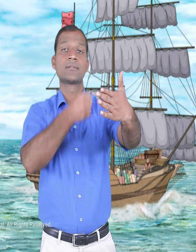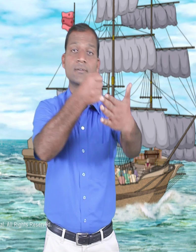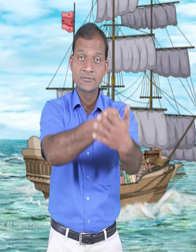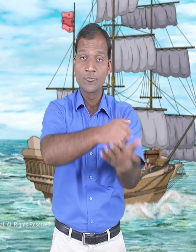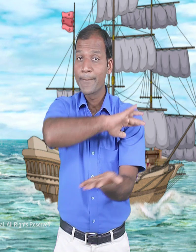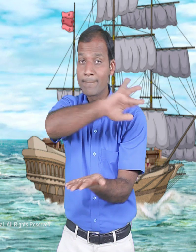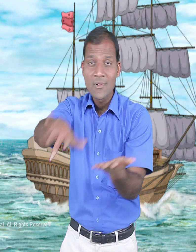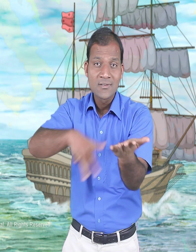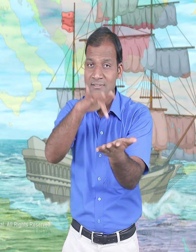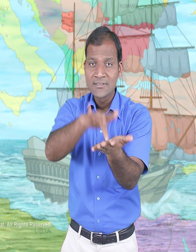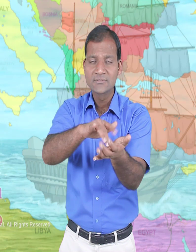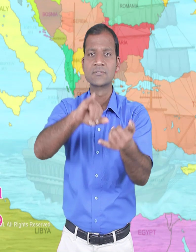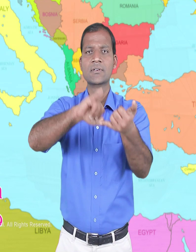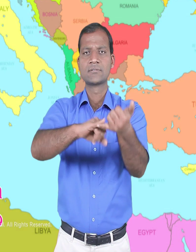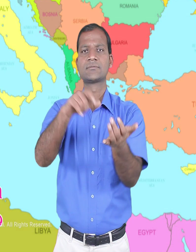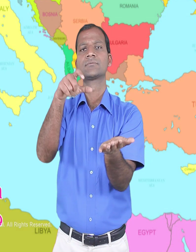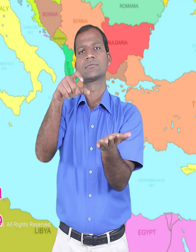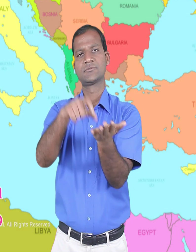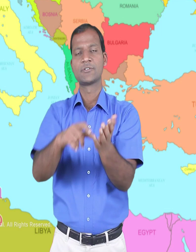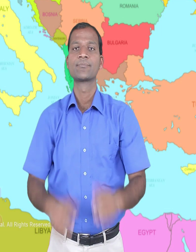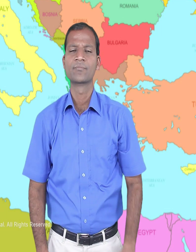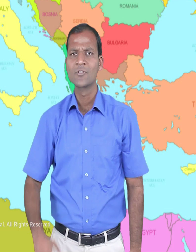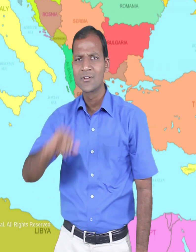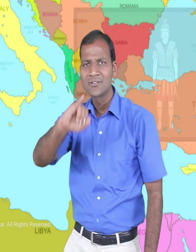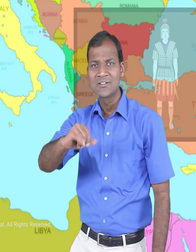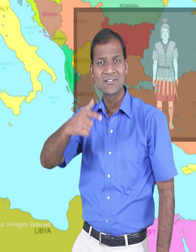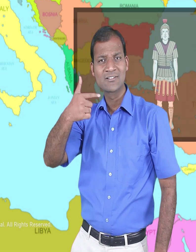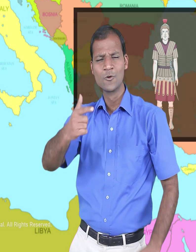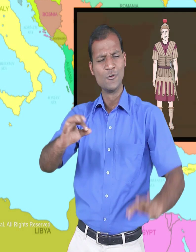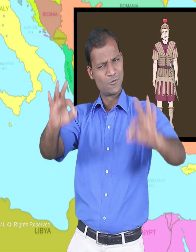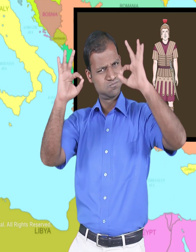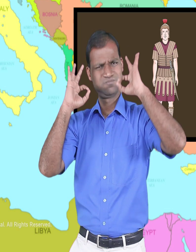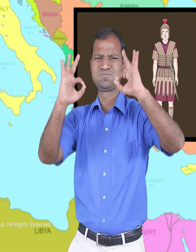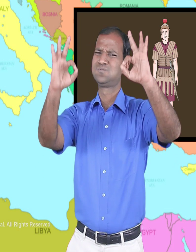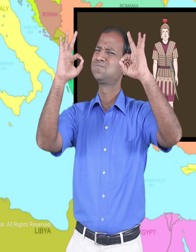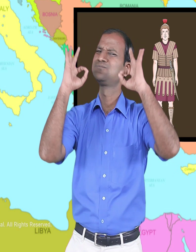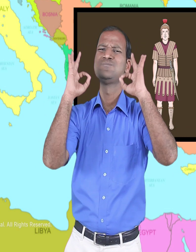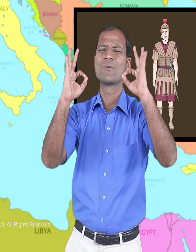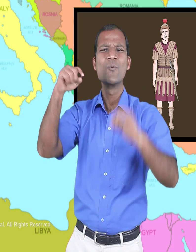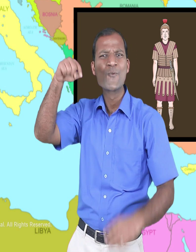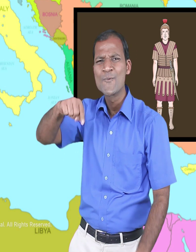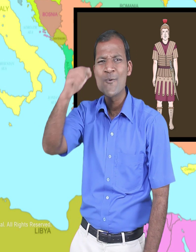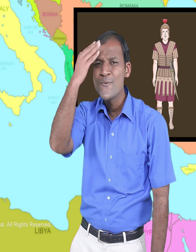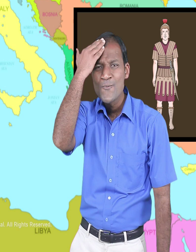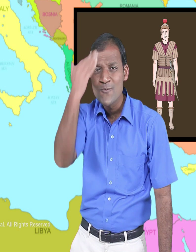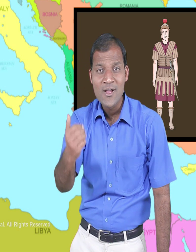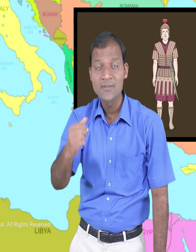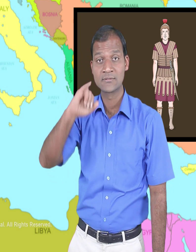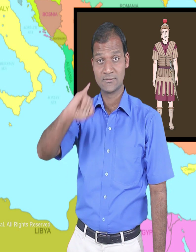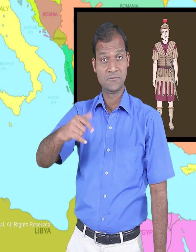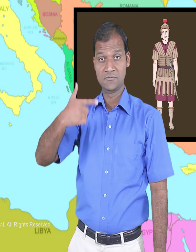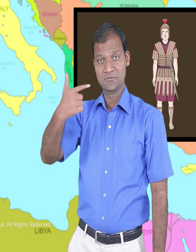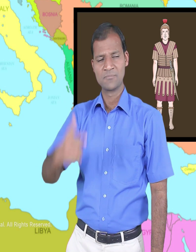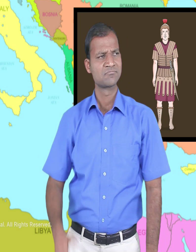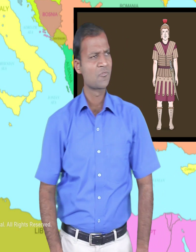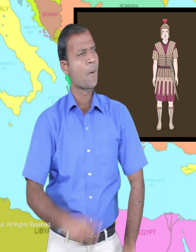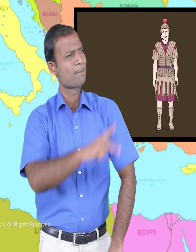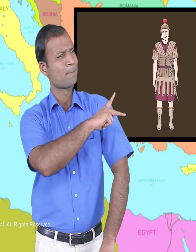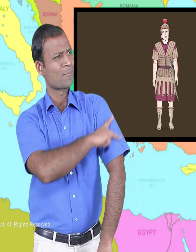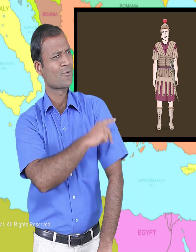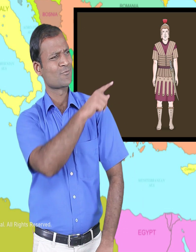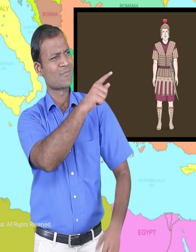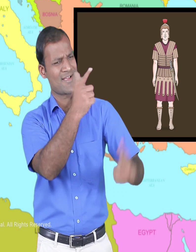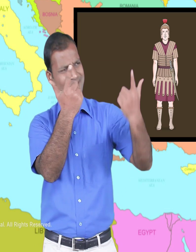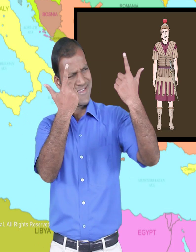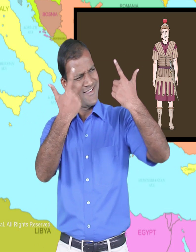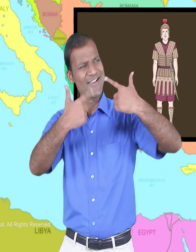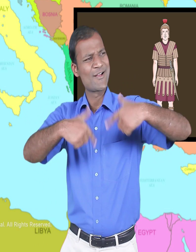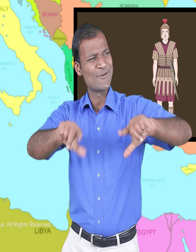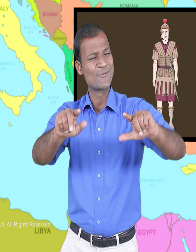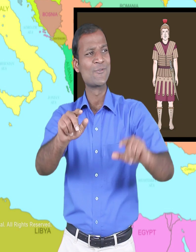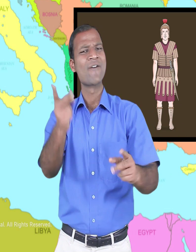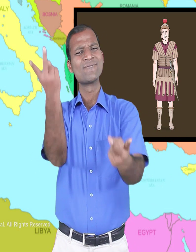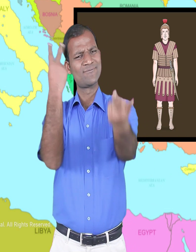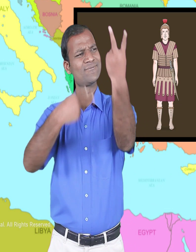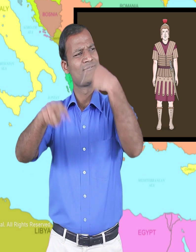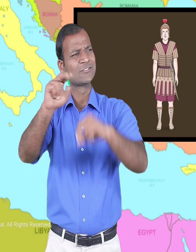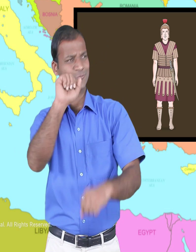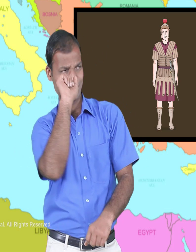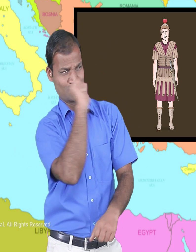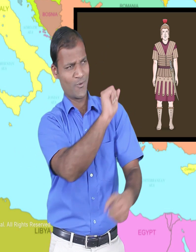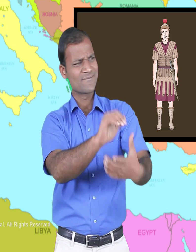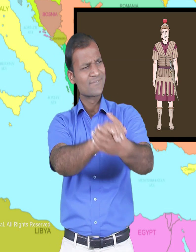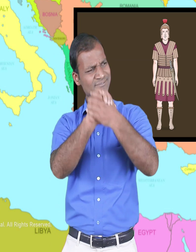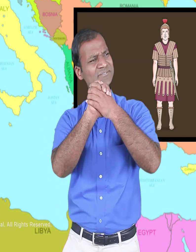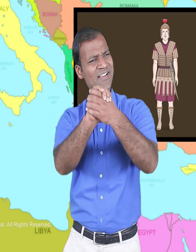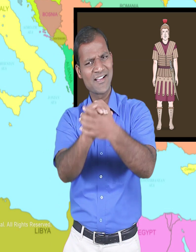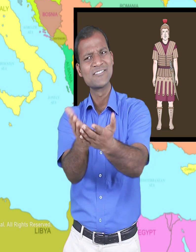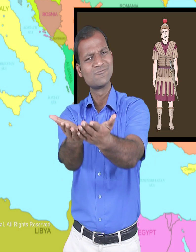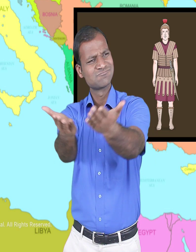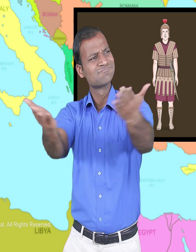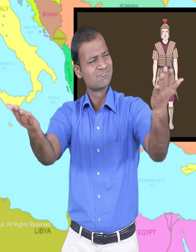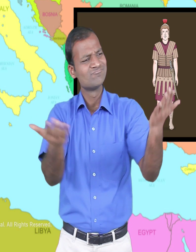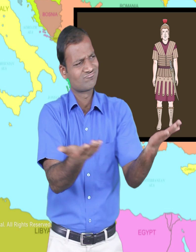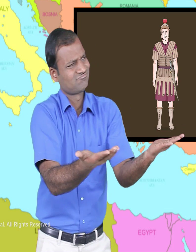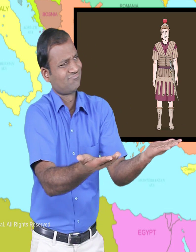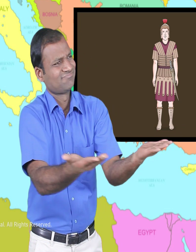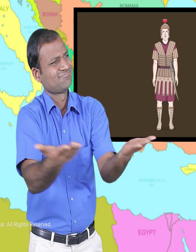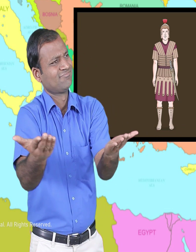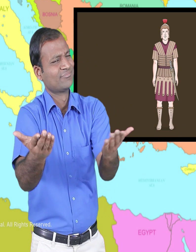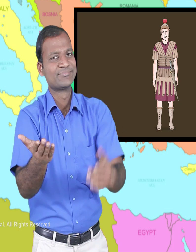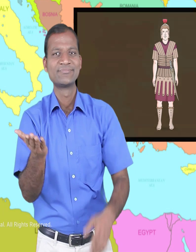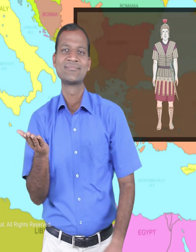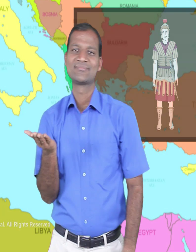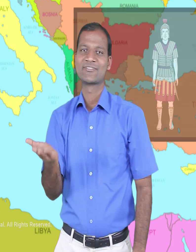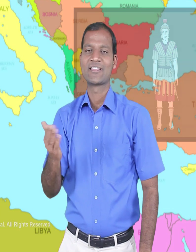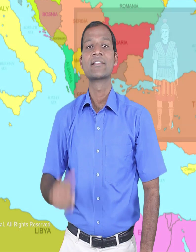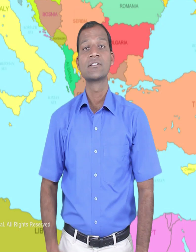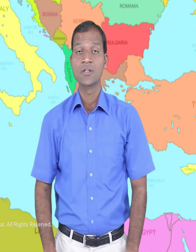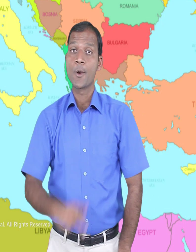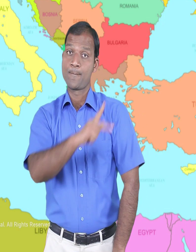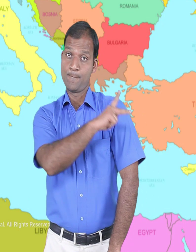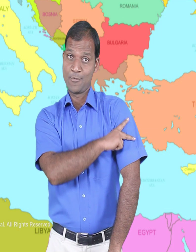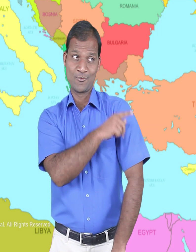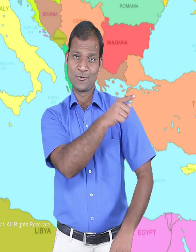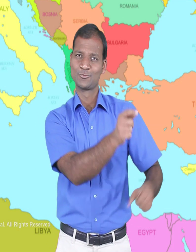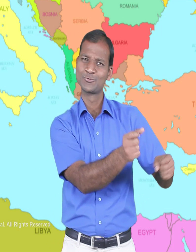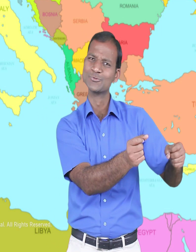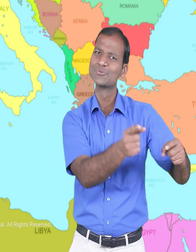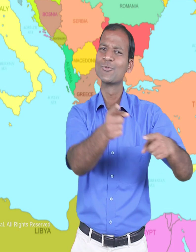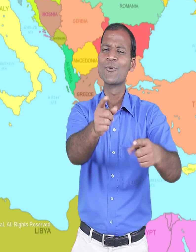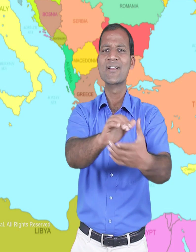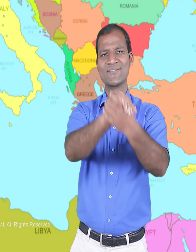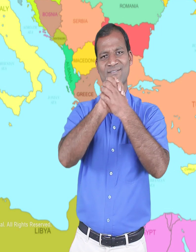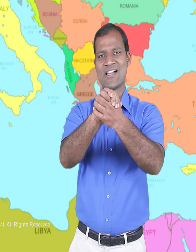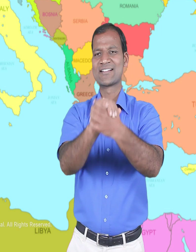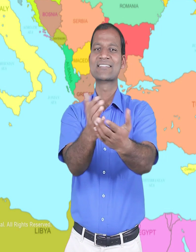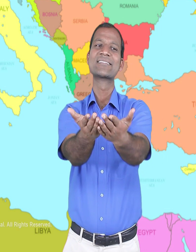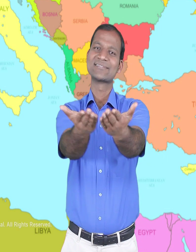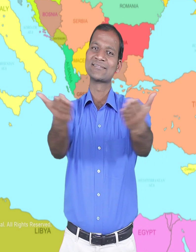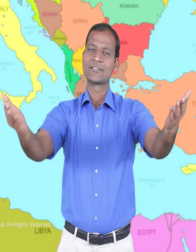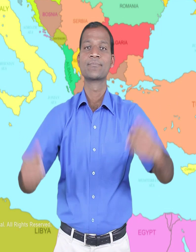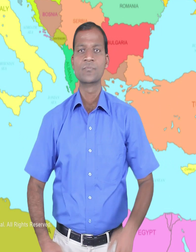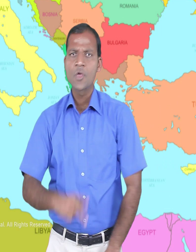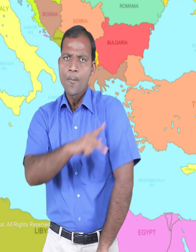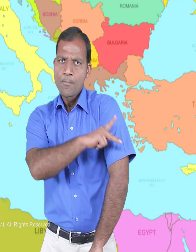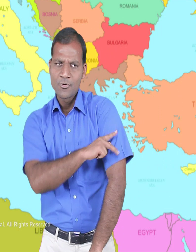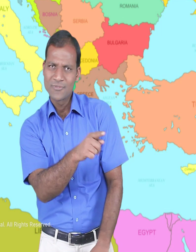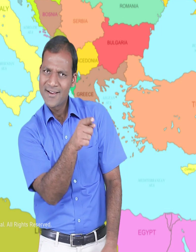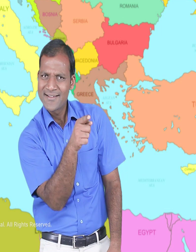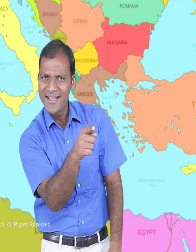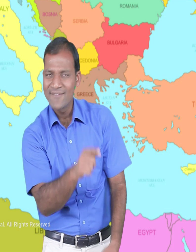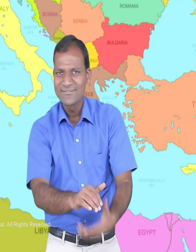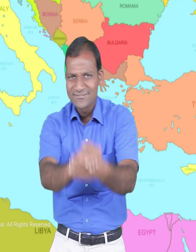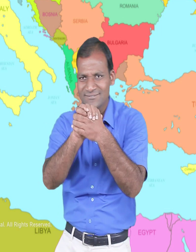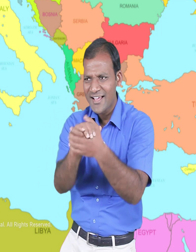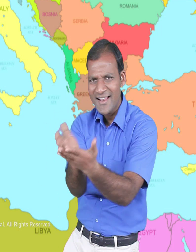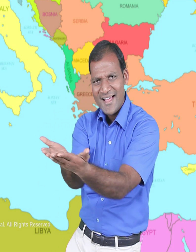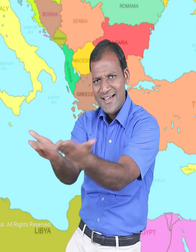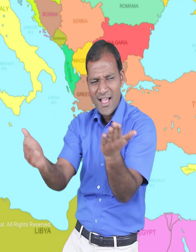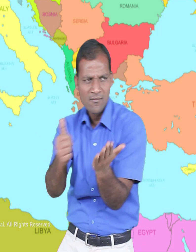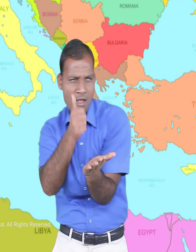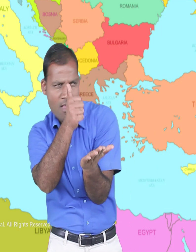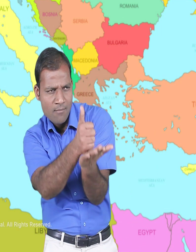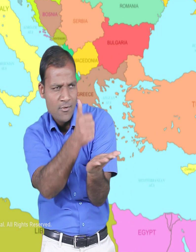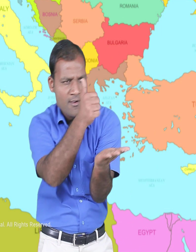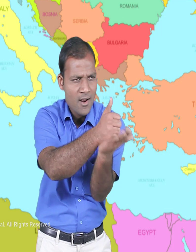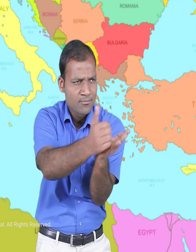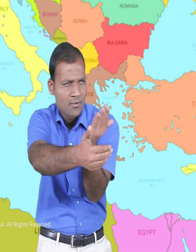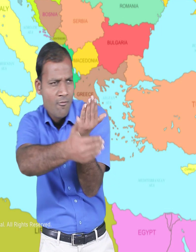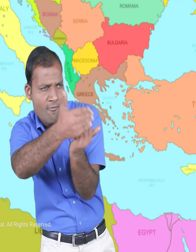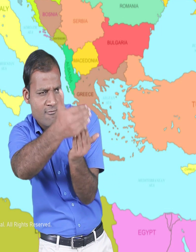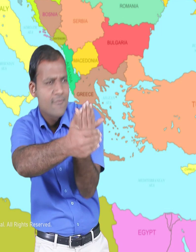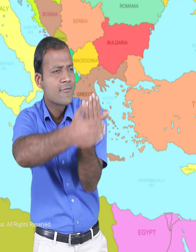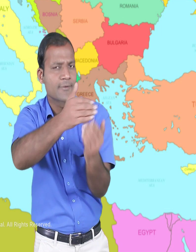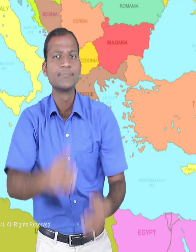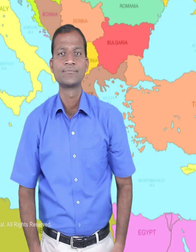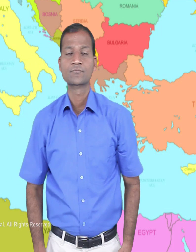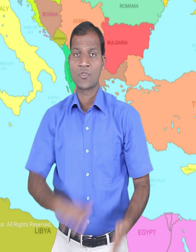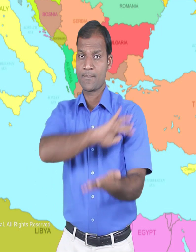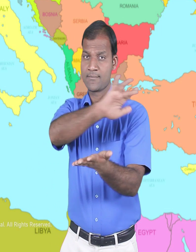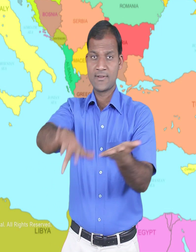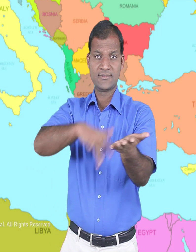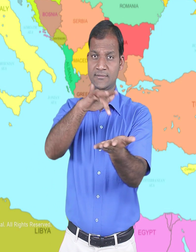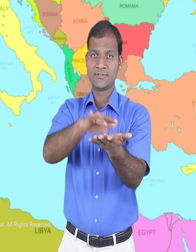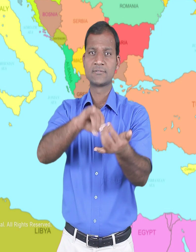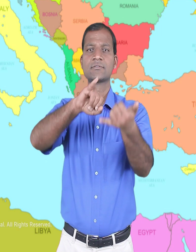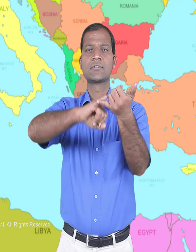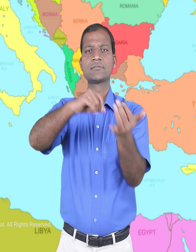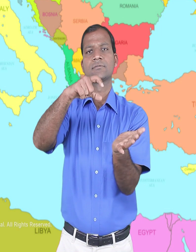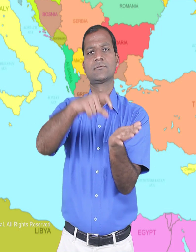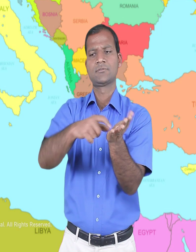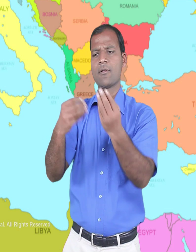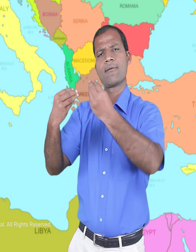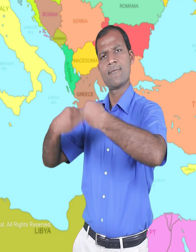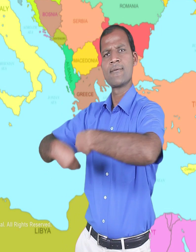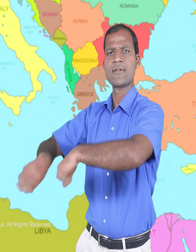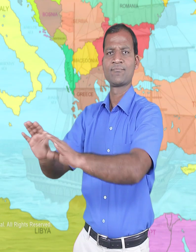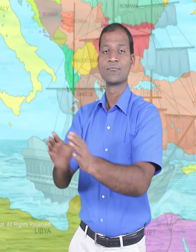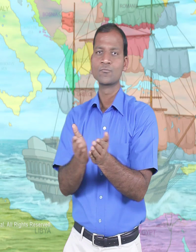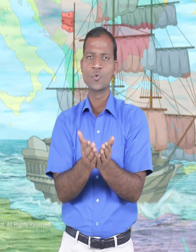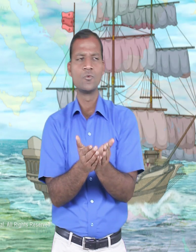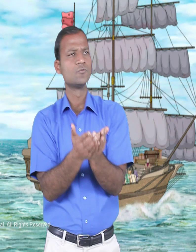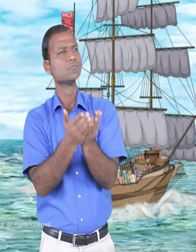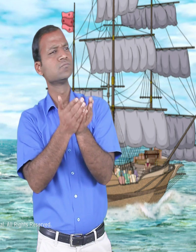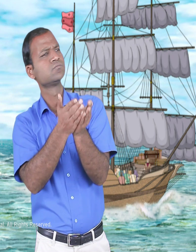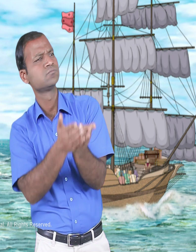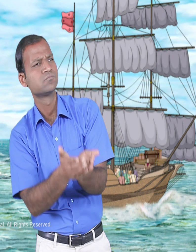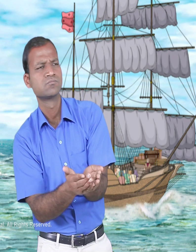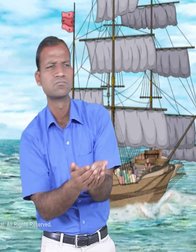The next day we landed at Sidon, and Julius treated Paul with consideration, allowing him to visit his friends and receive their care.